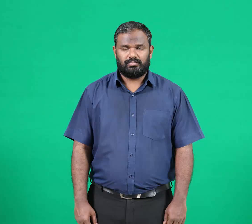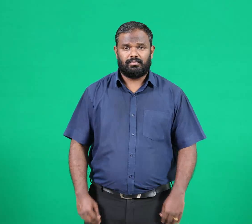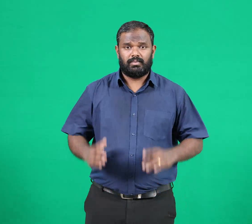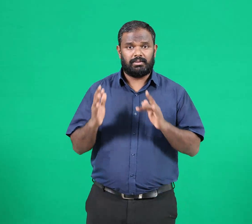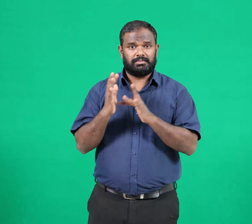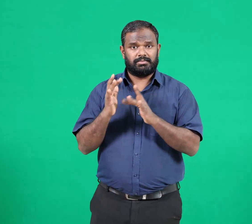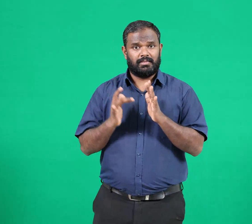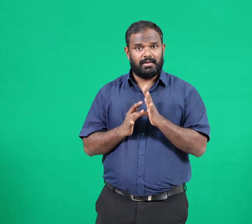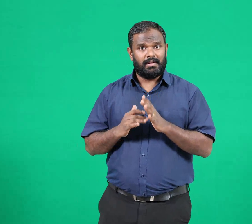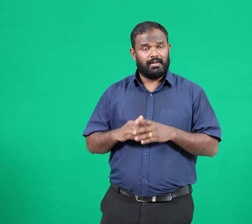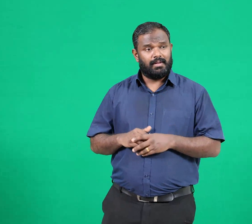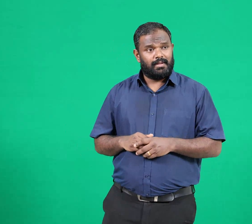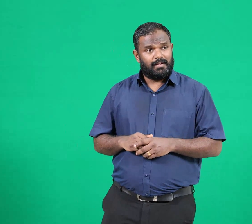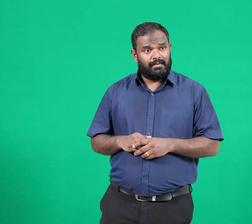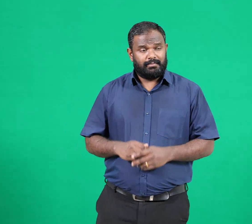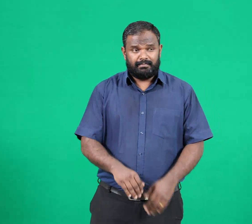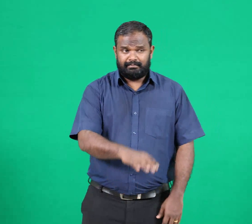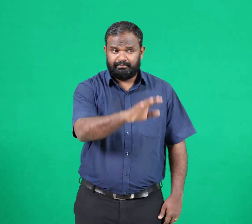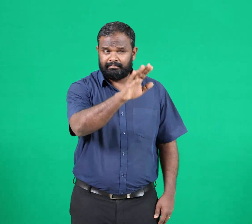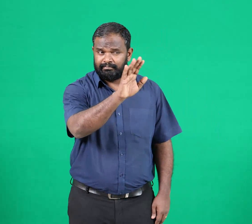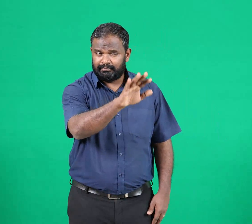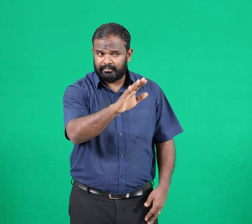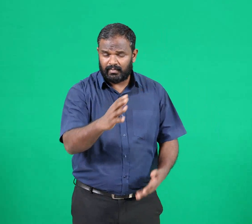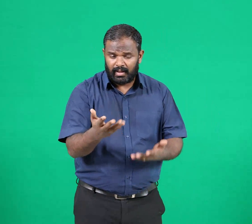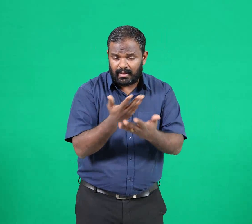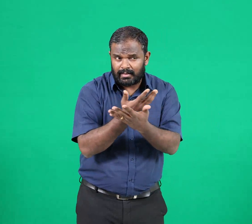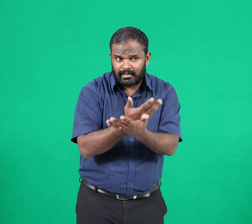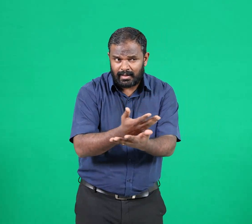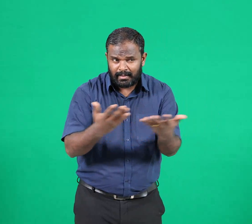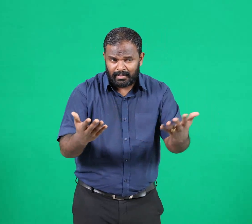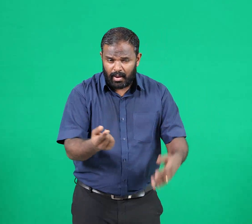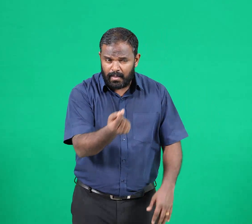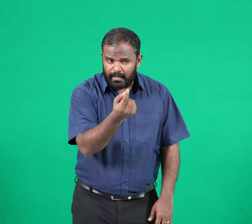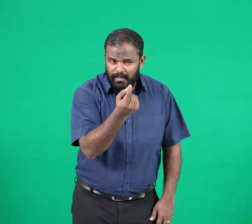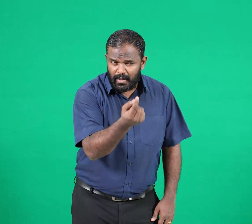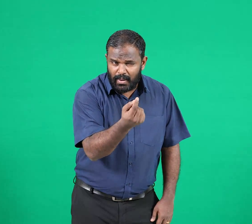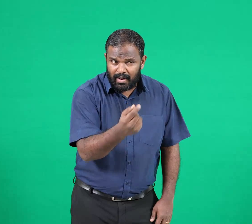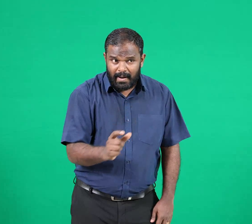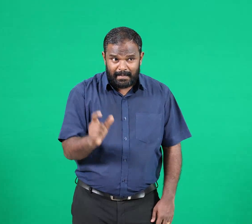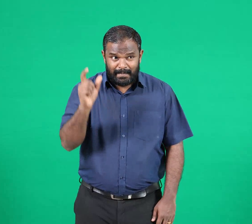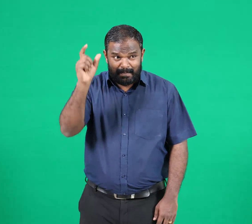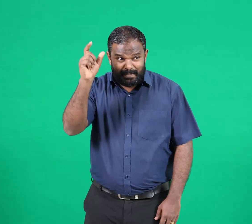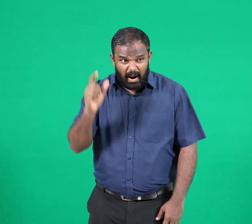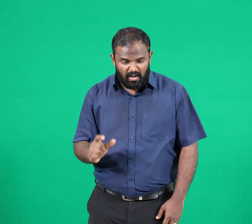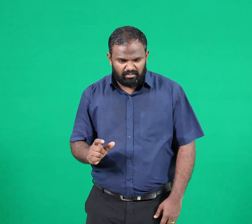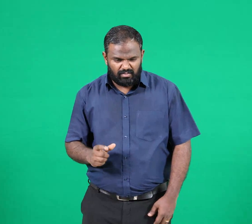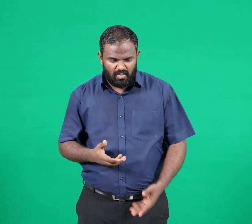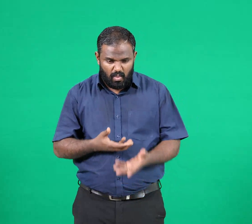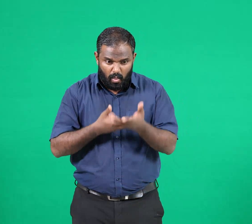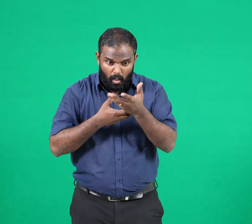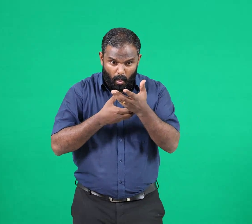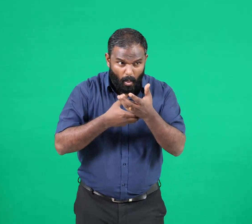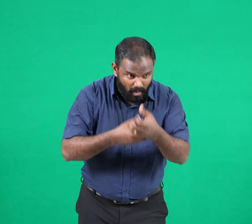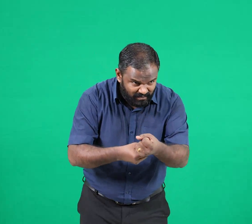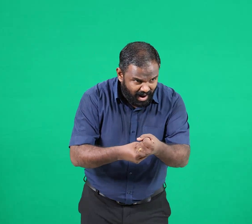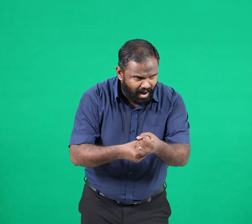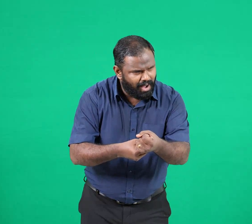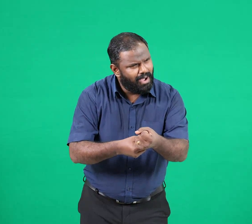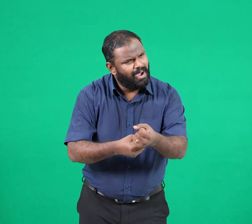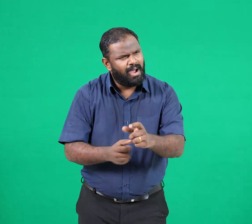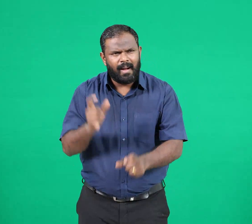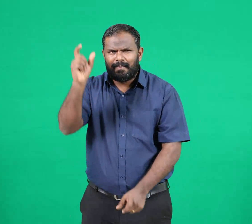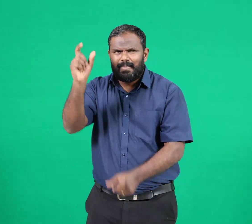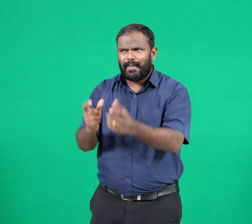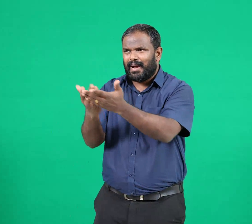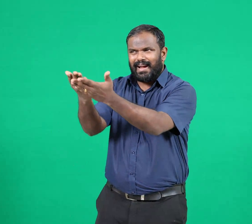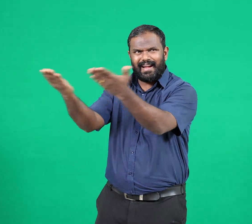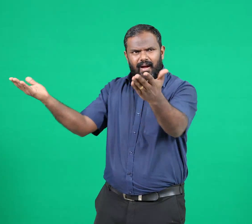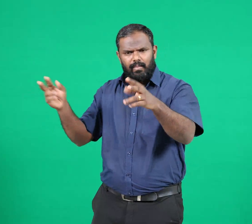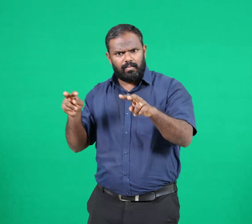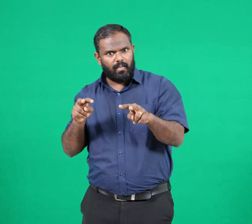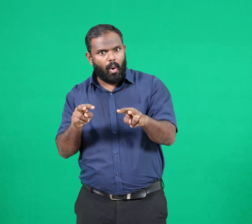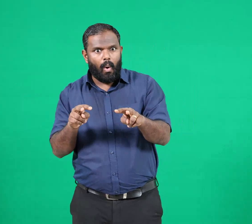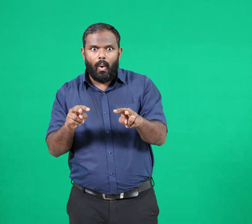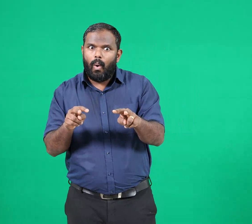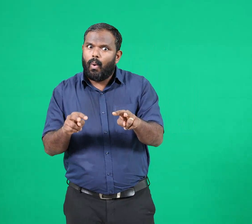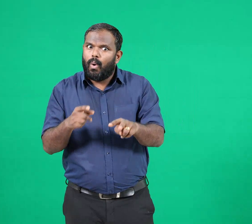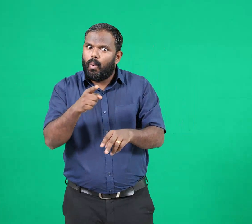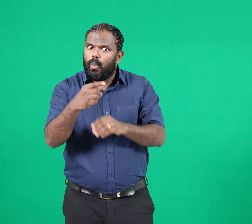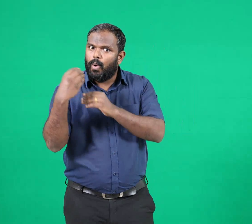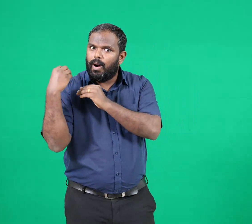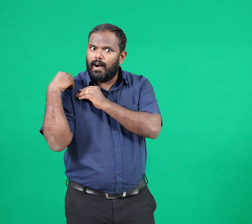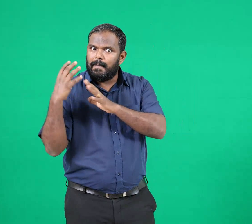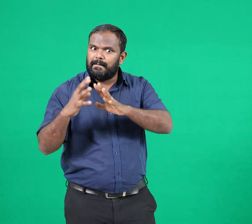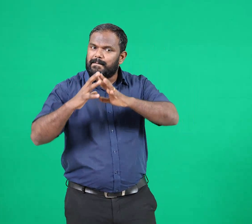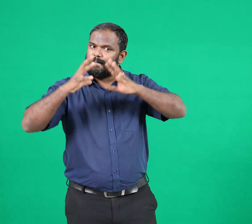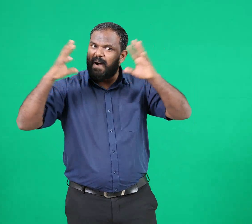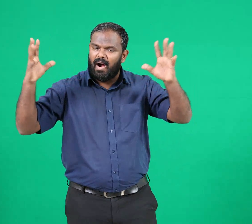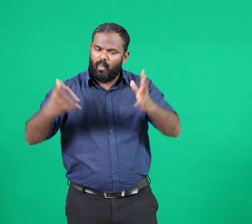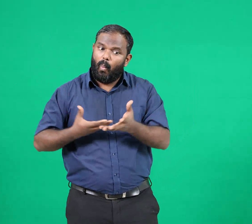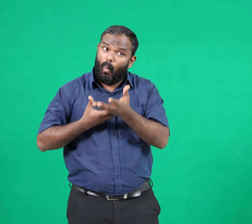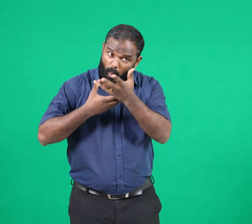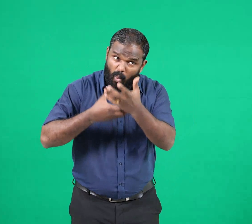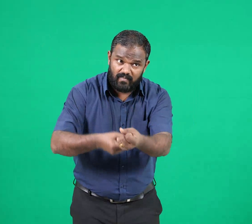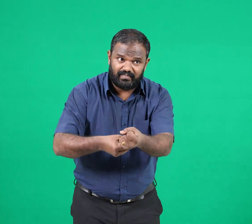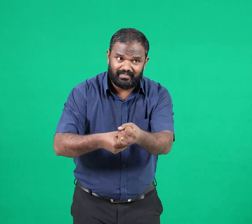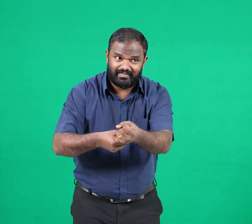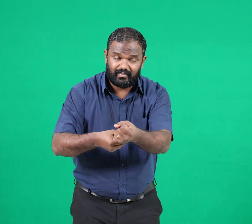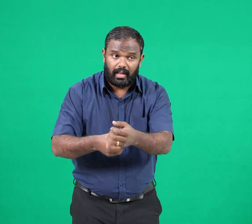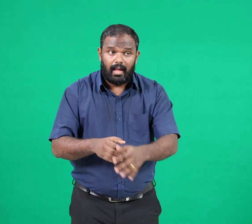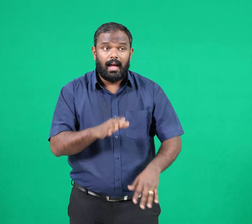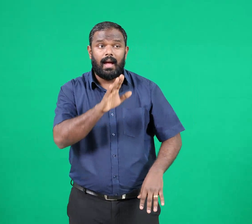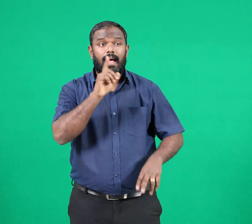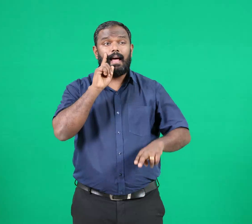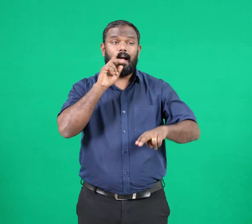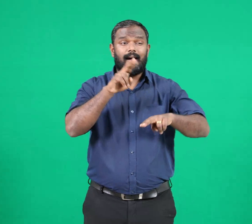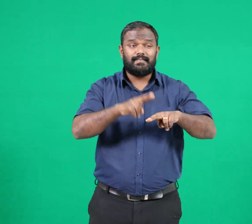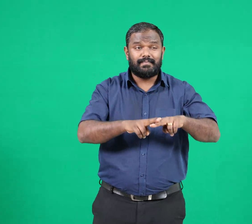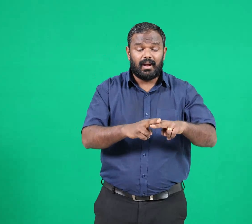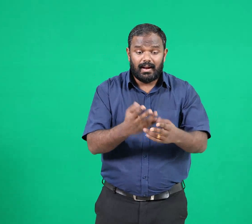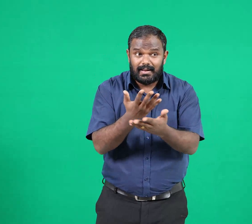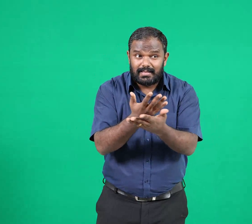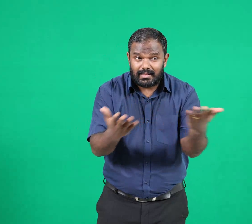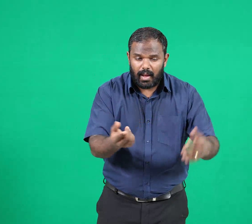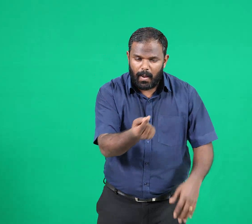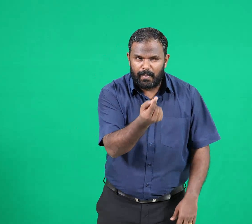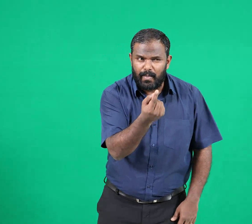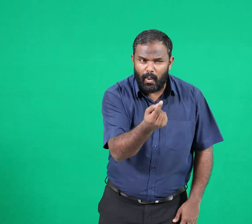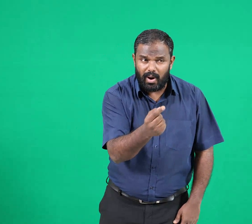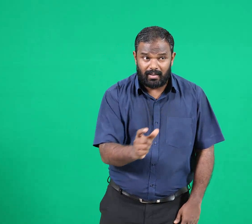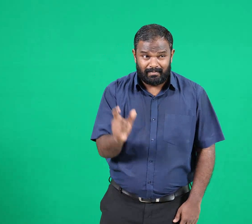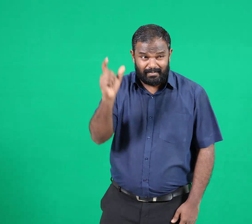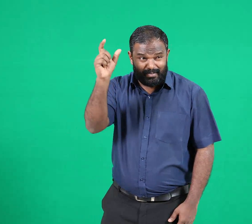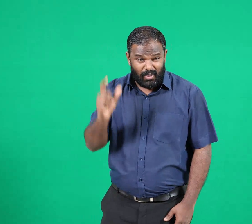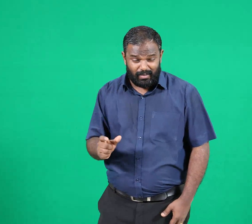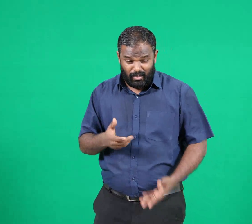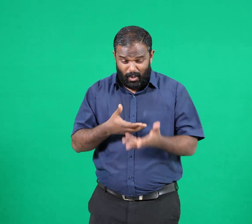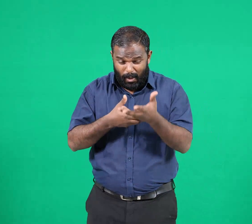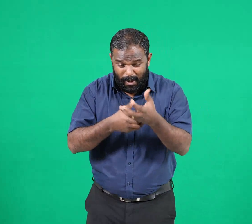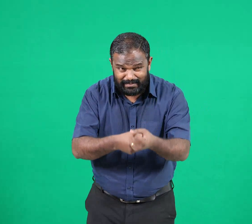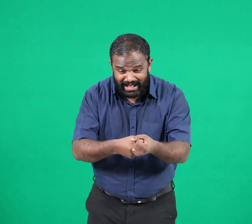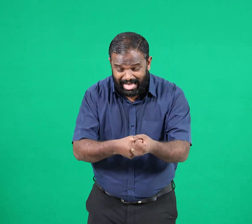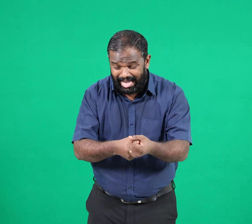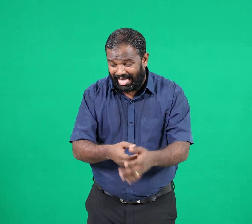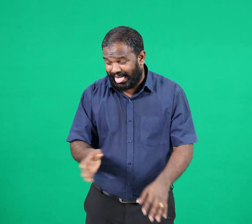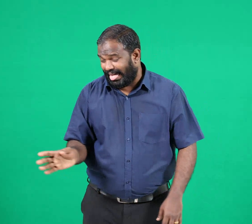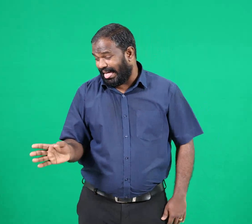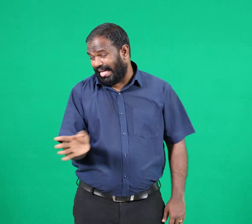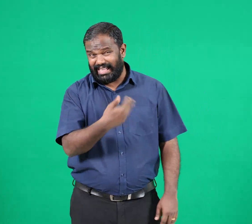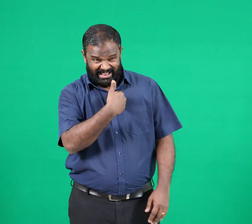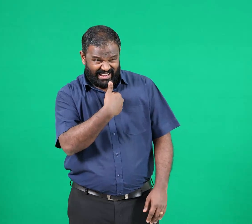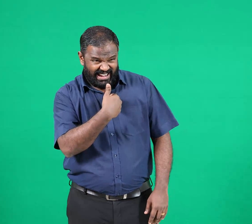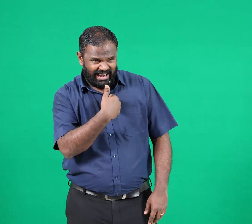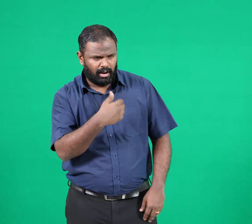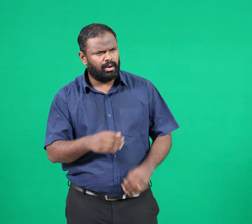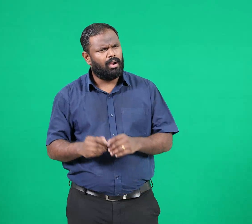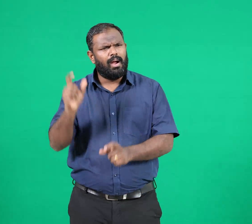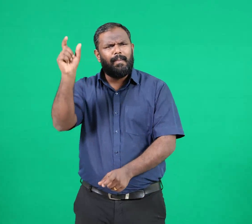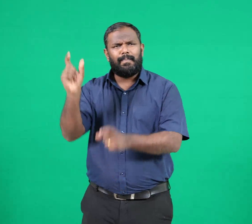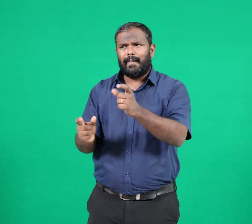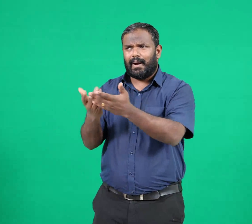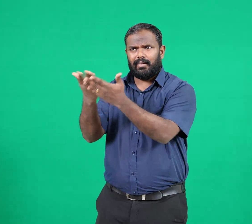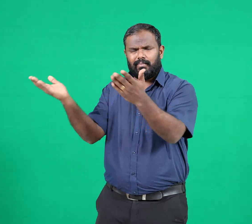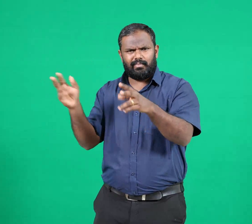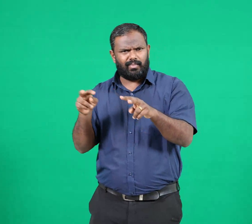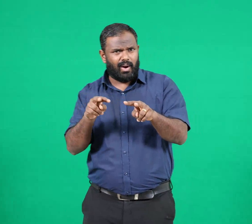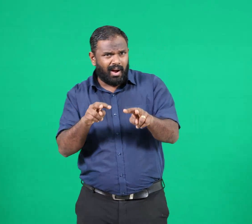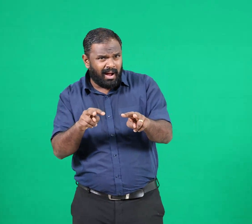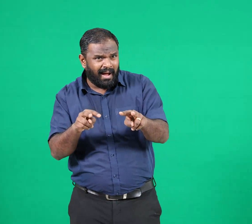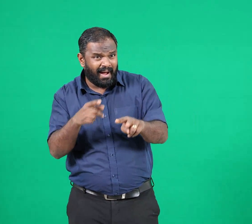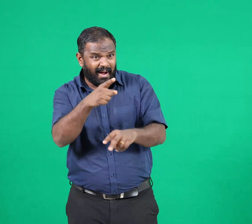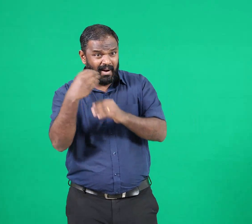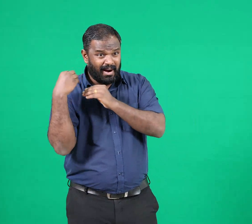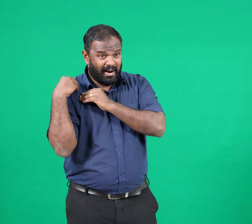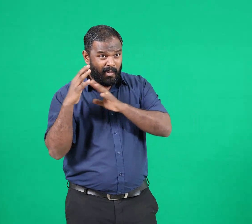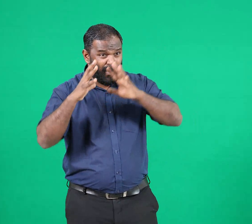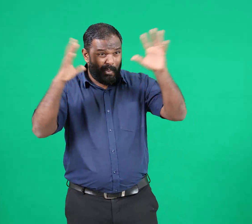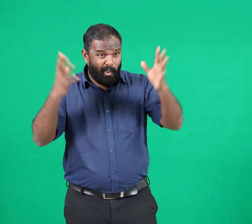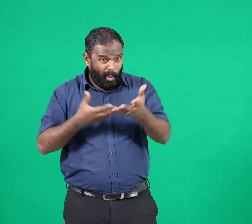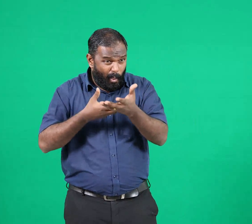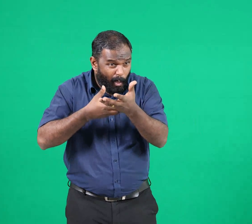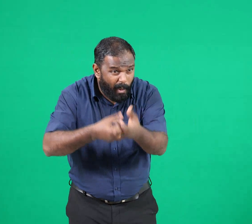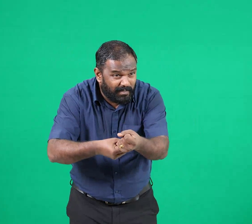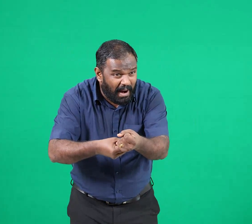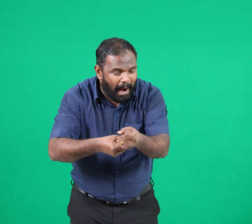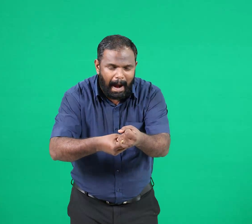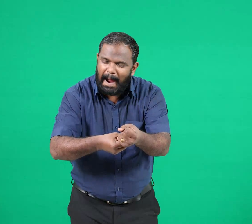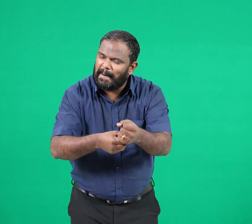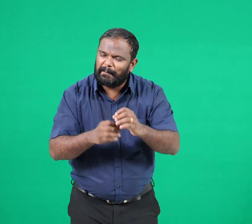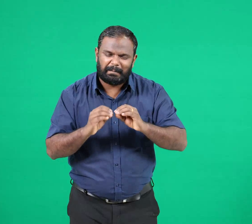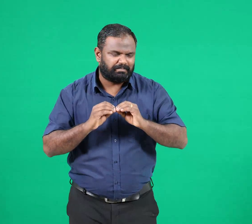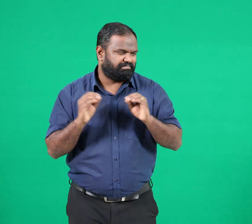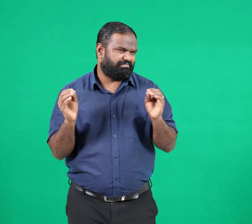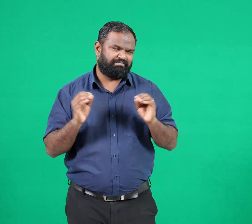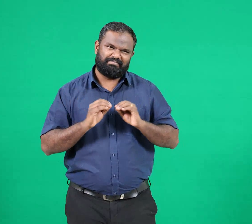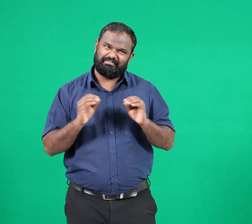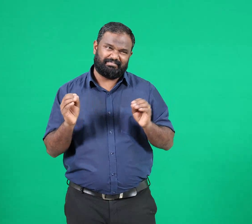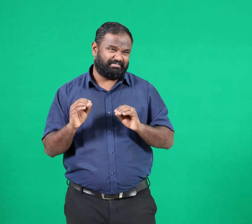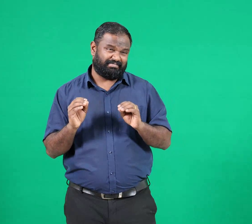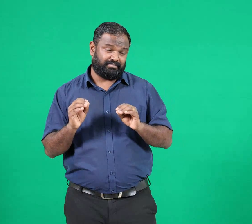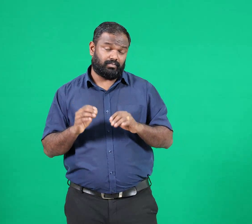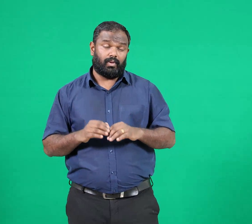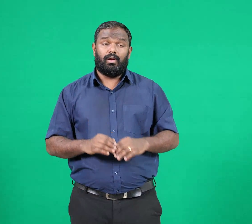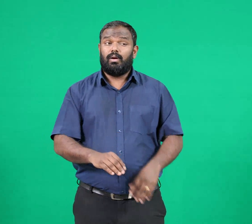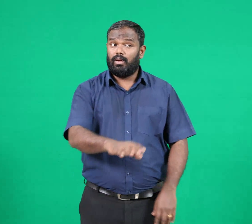Whoever is faithful with very little will also be faithful with much, and whoever is dishonest with very little will also be dishonest with much.